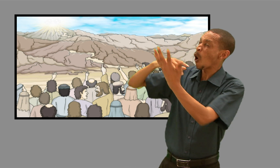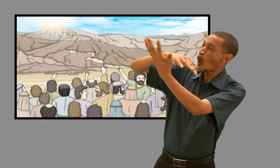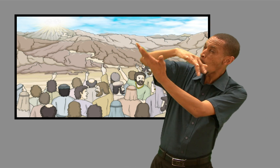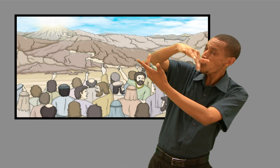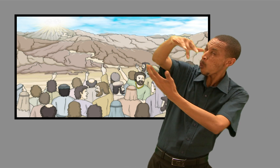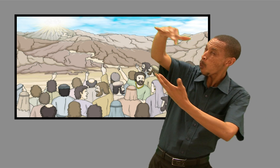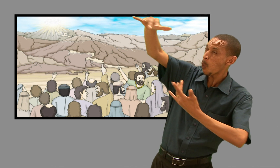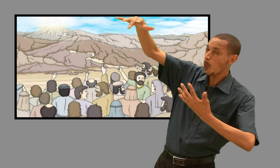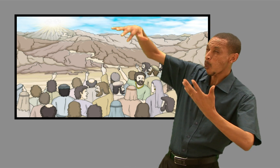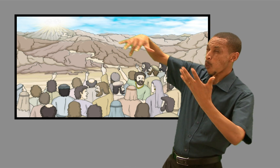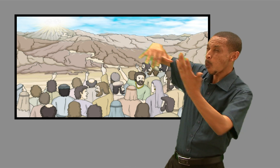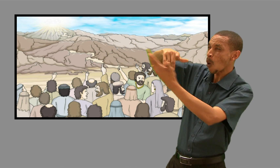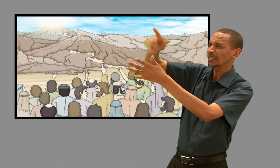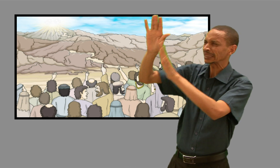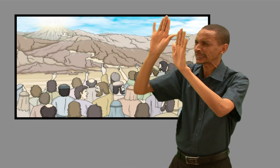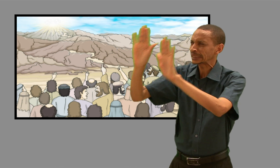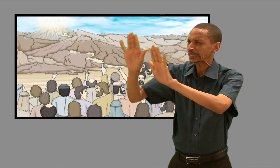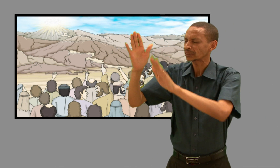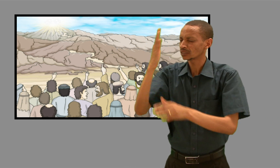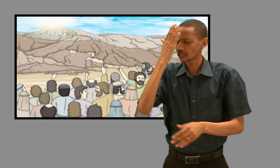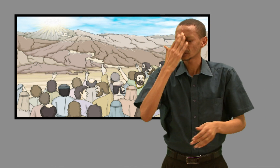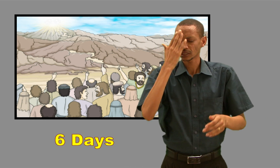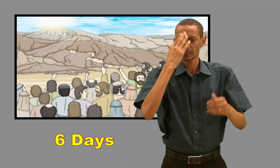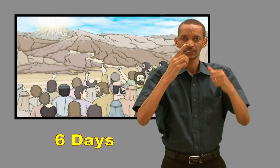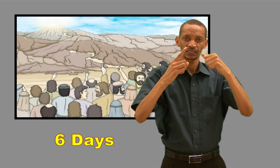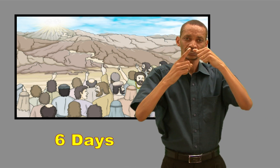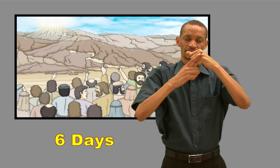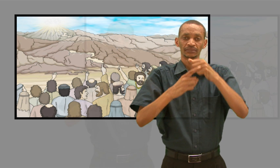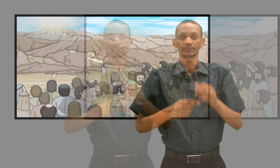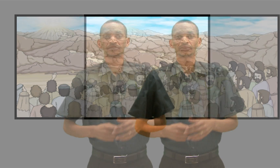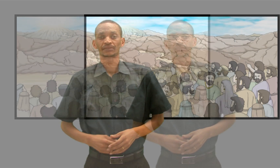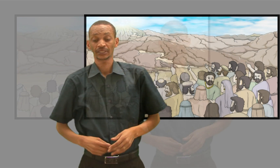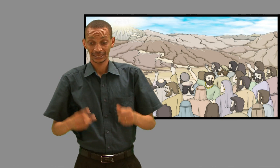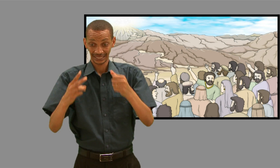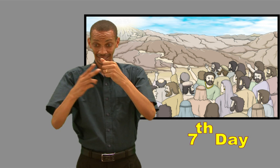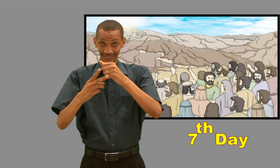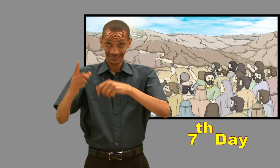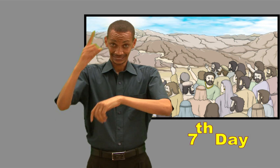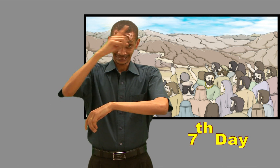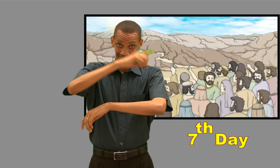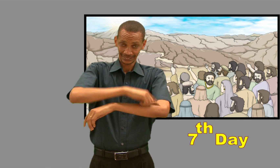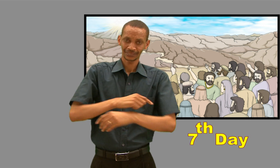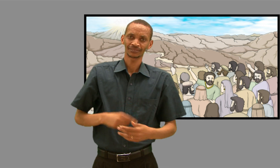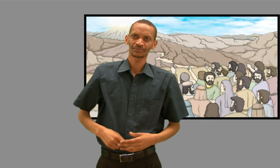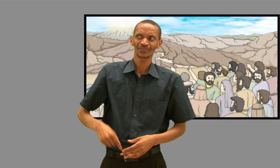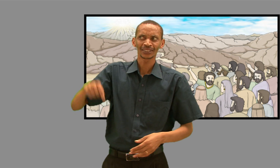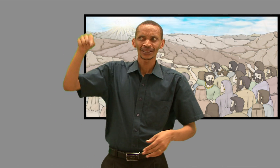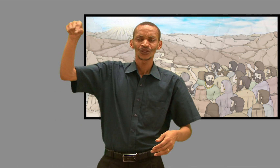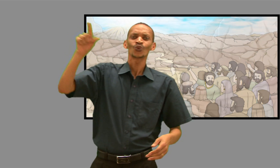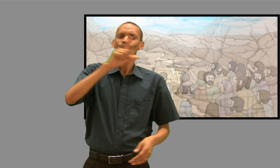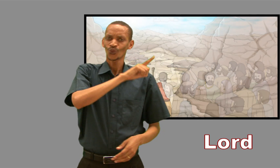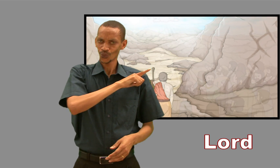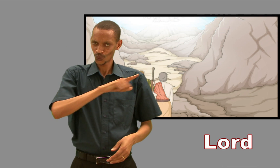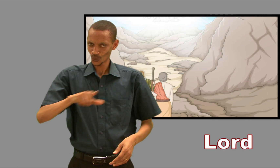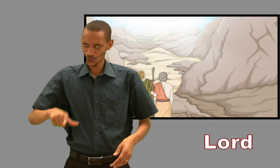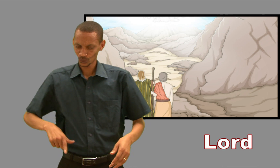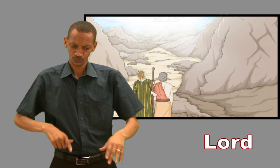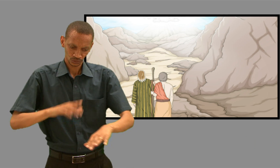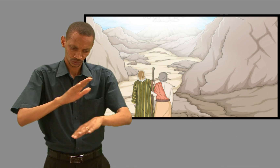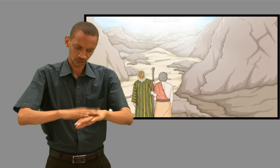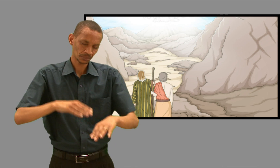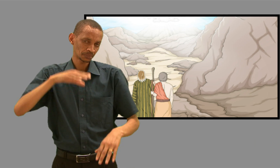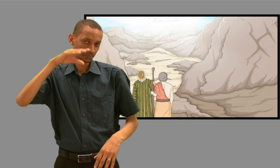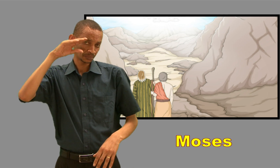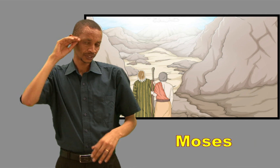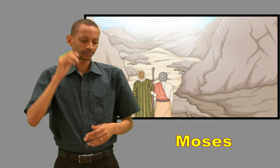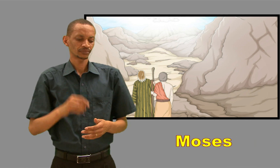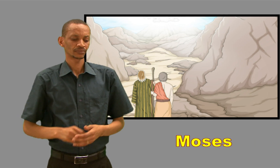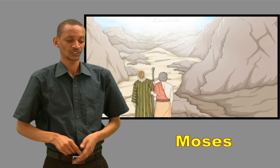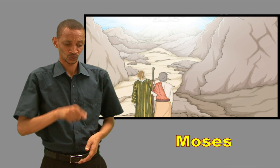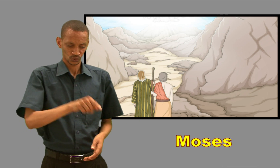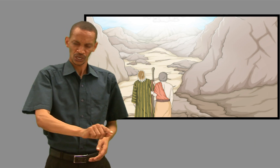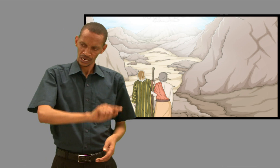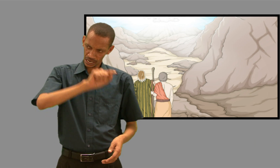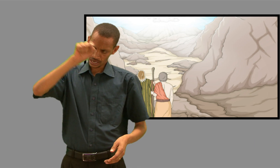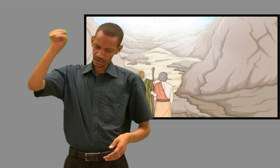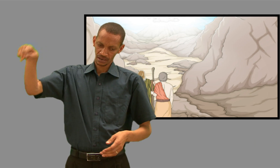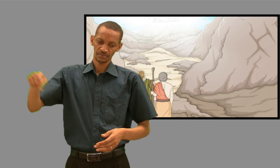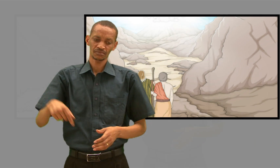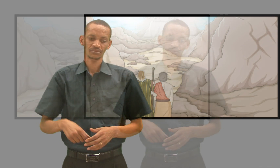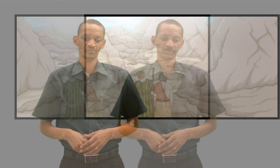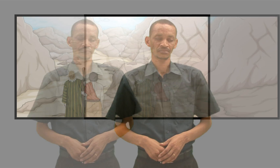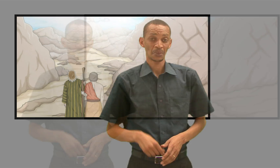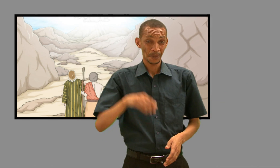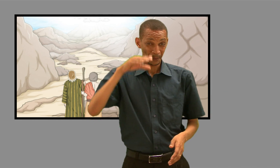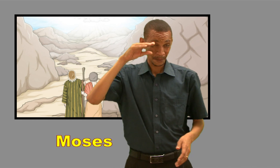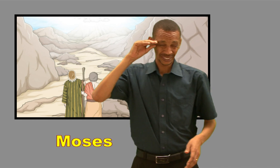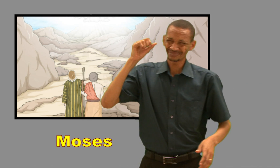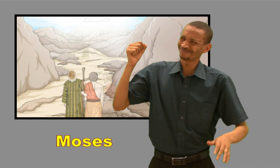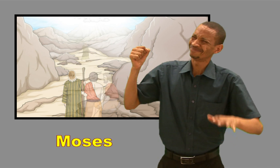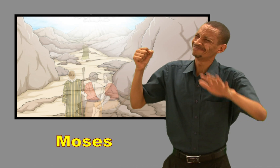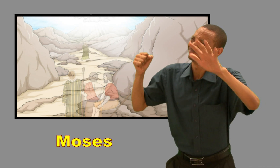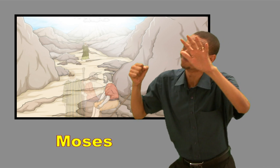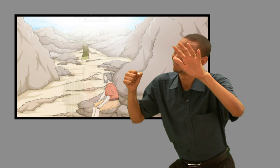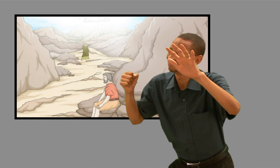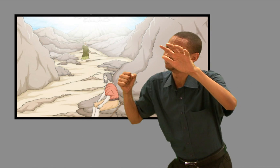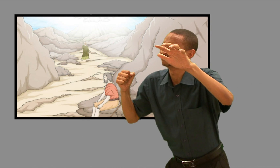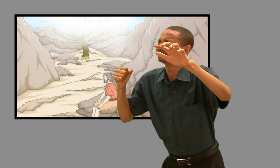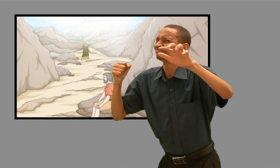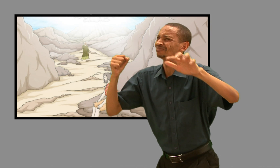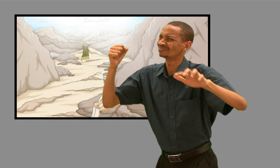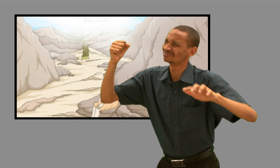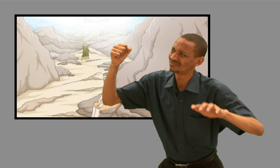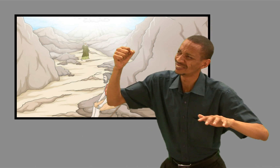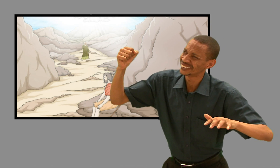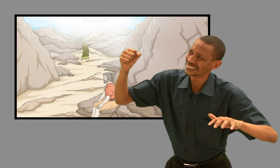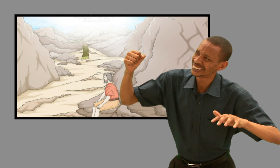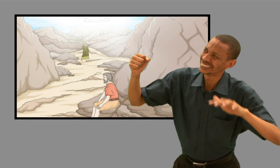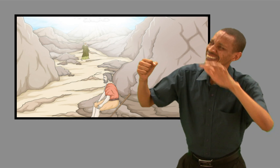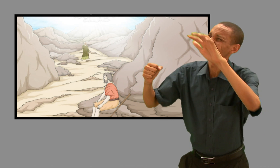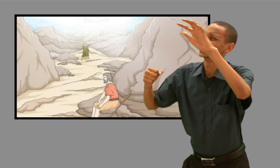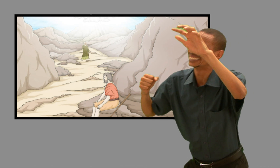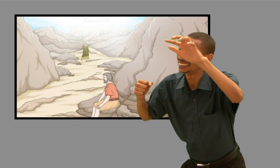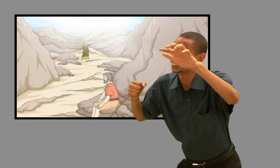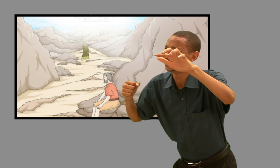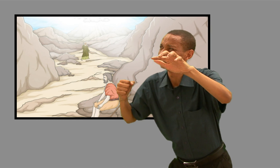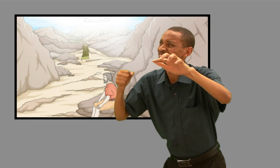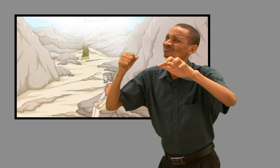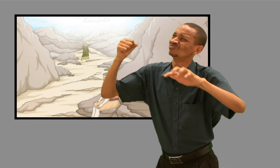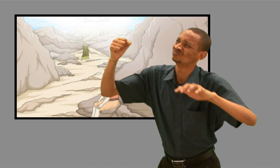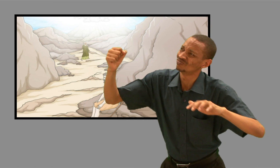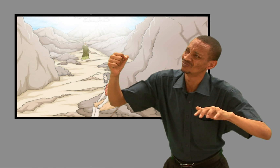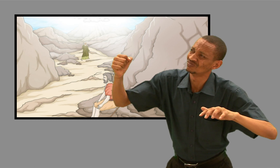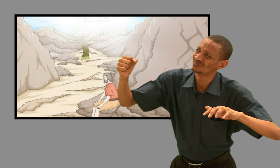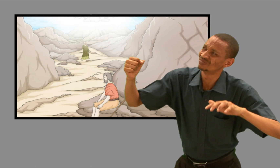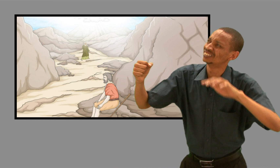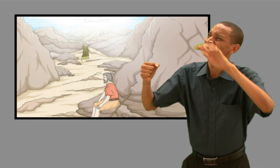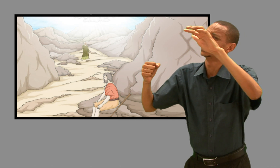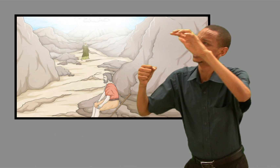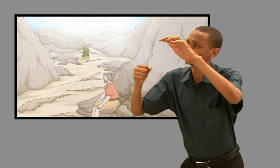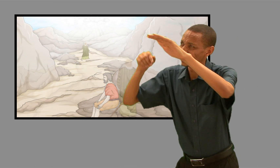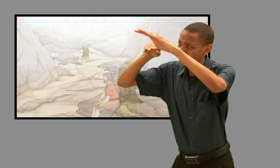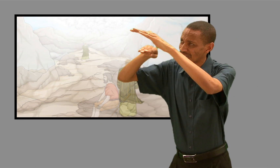For six days the cloud covered it, and on the seventh day the LORD called to Moses from within the cloud.